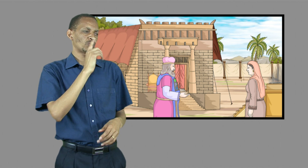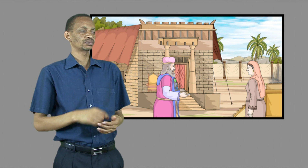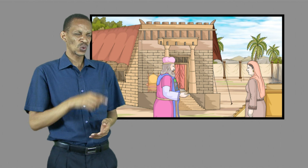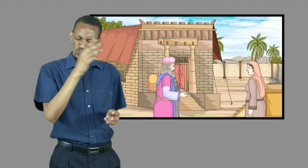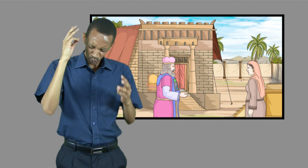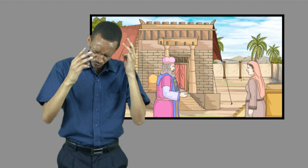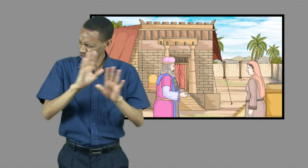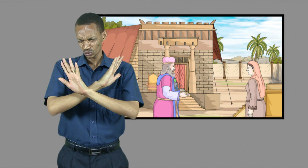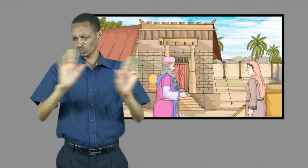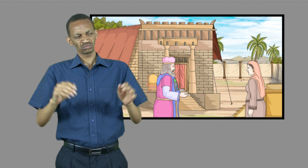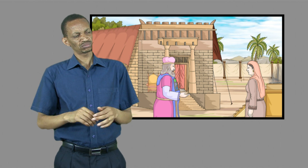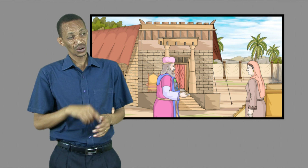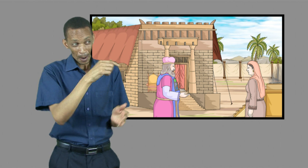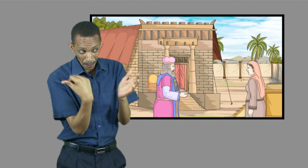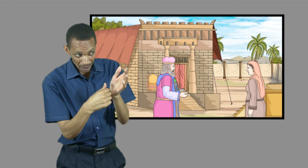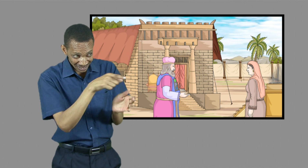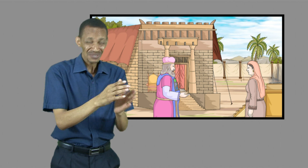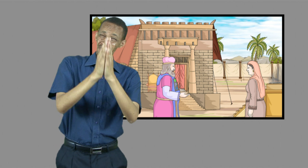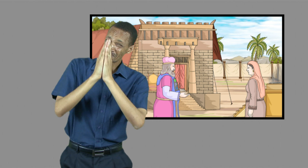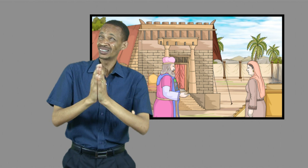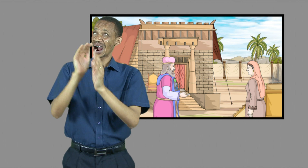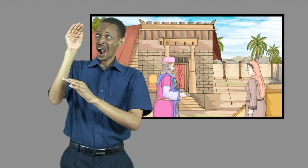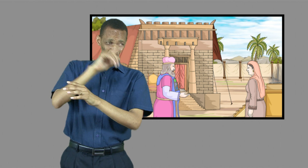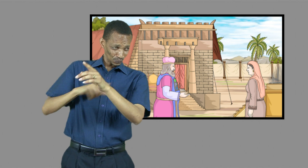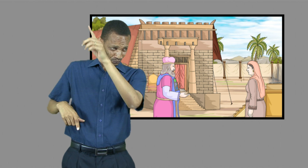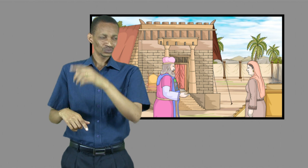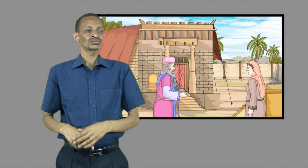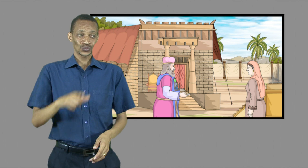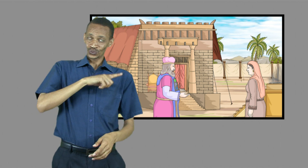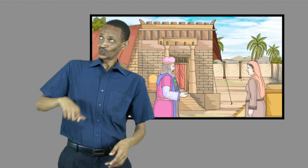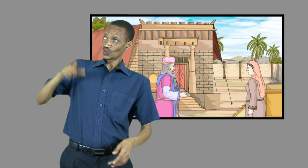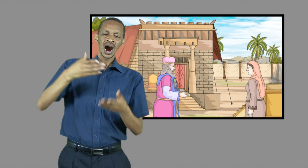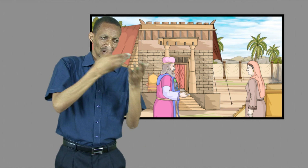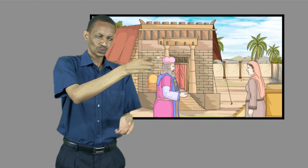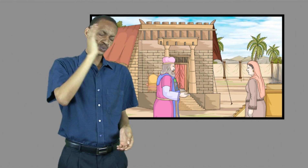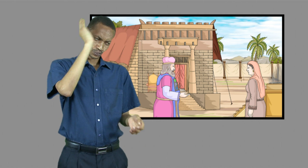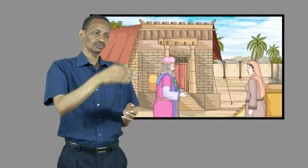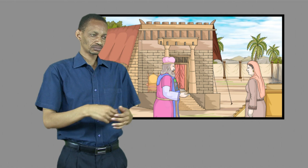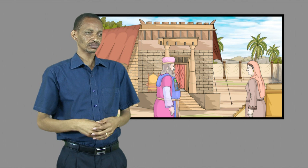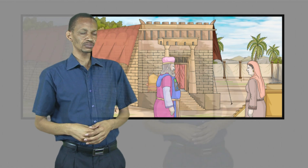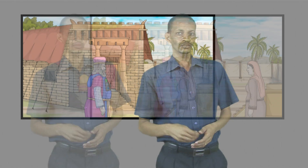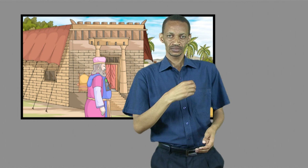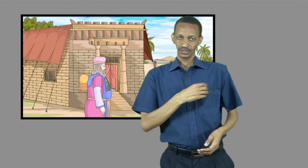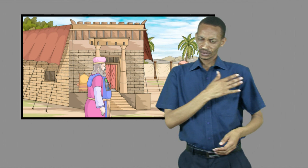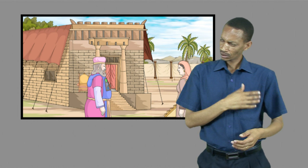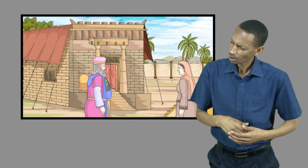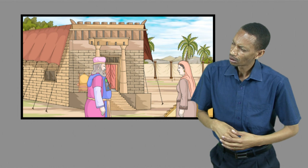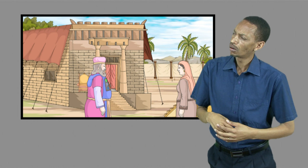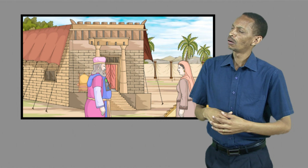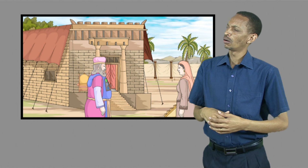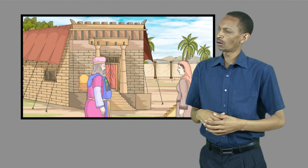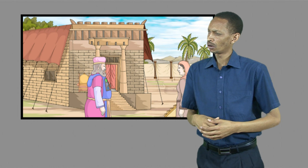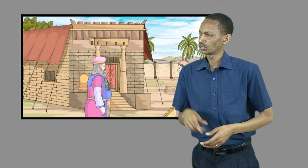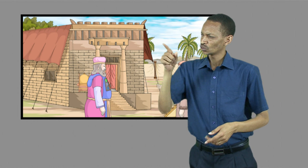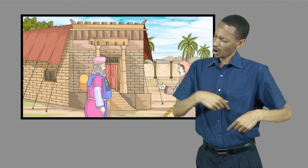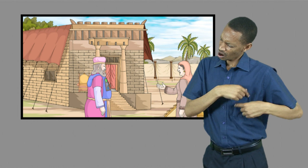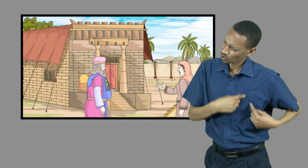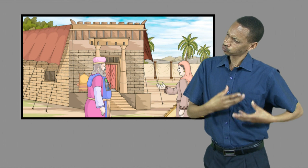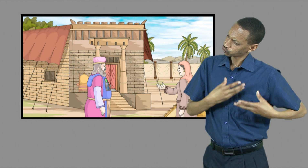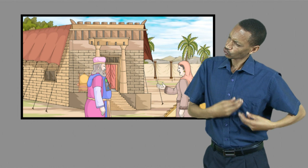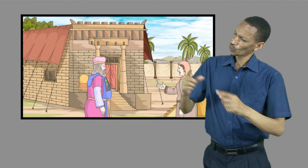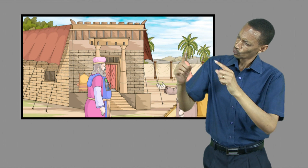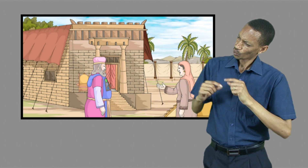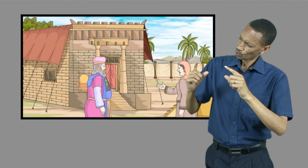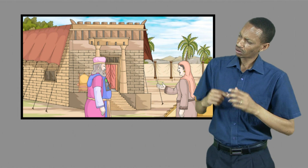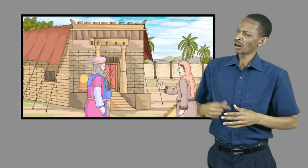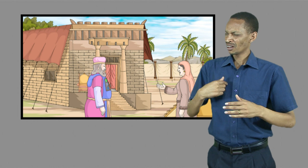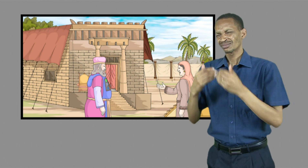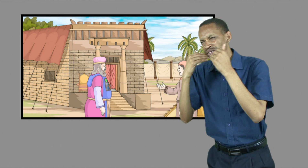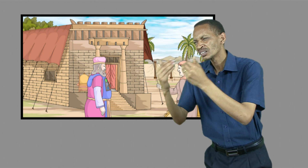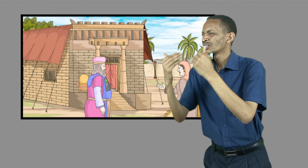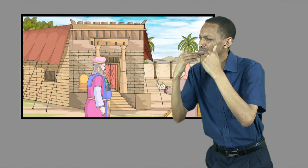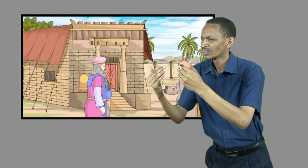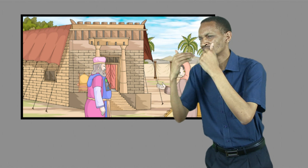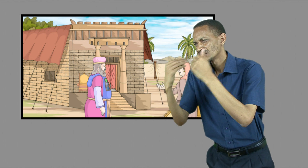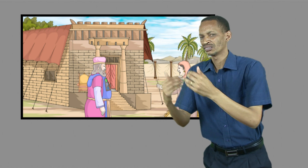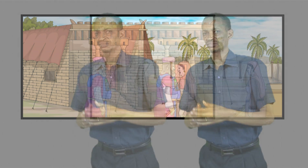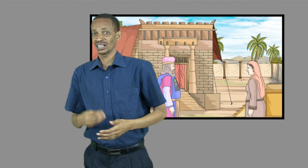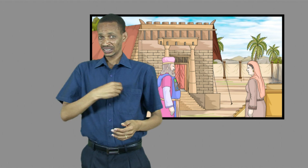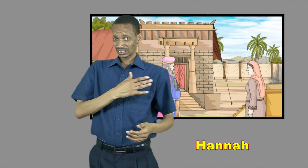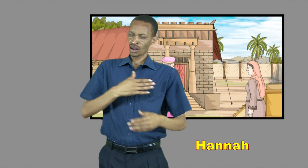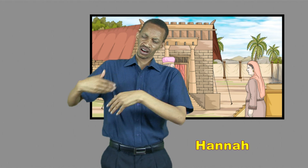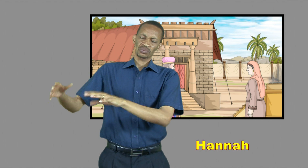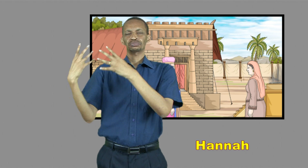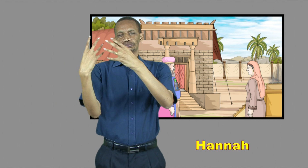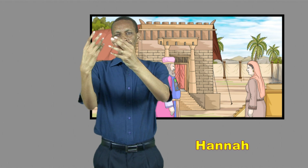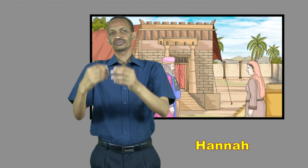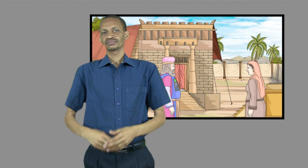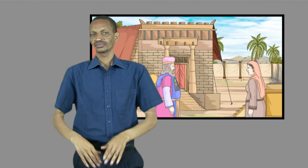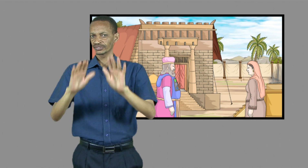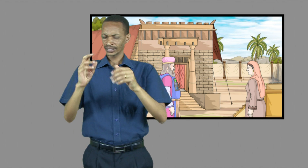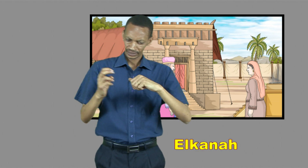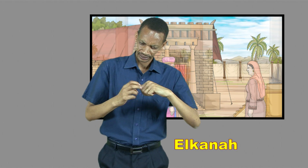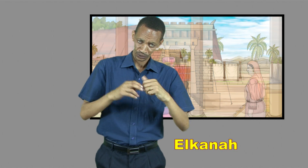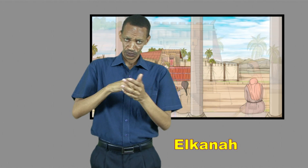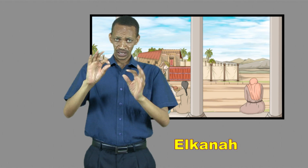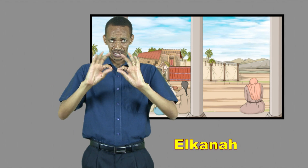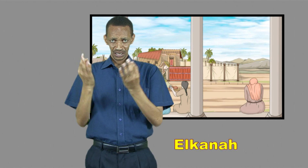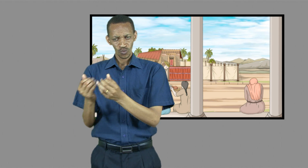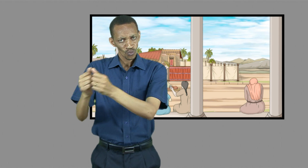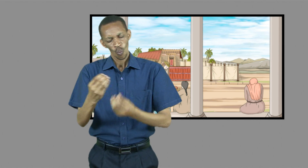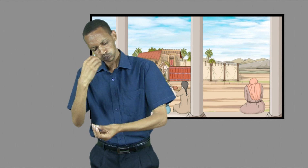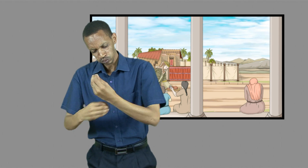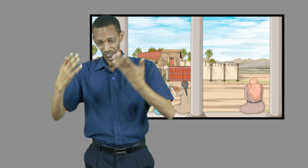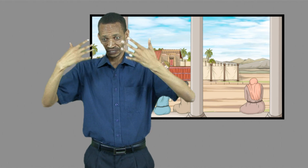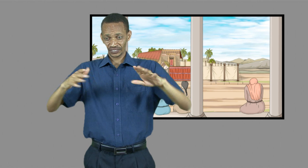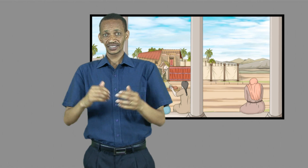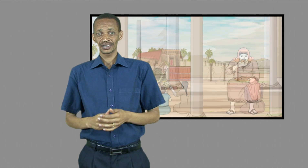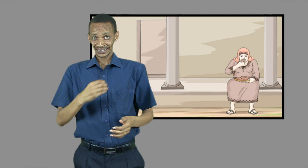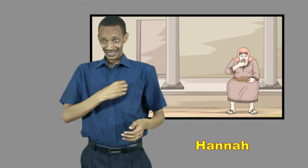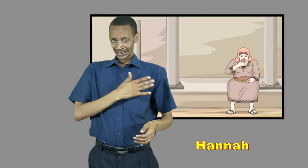“Go in peace,” Eli replied, “and may the God of Israel grant the petition you have asked of Him.” “May your maidservant find favor with you,” said Hannah.